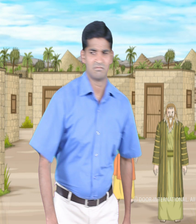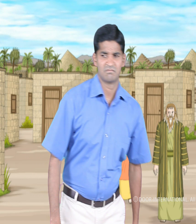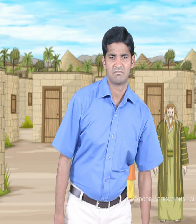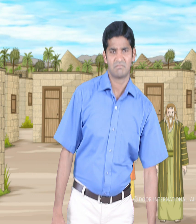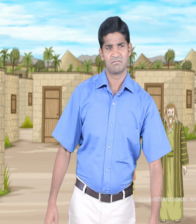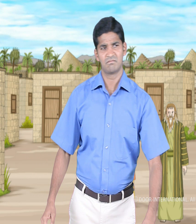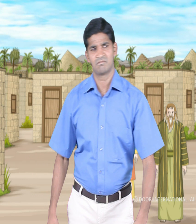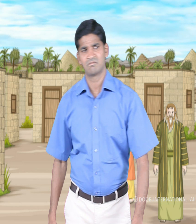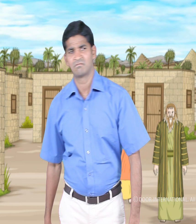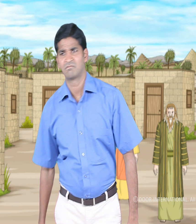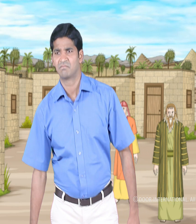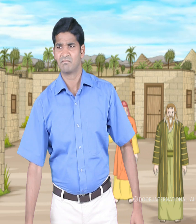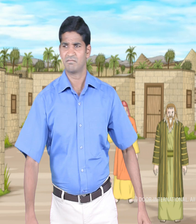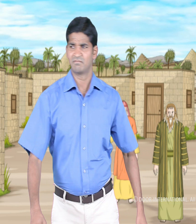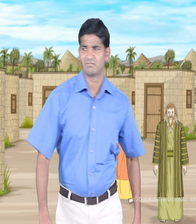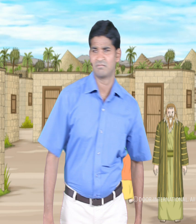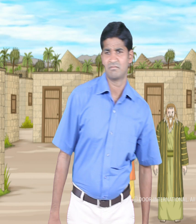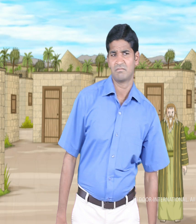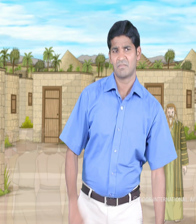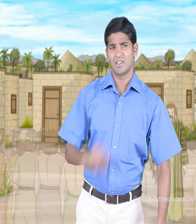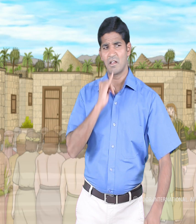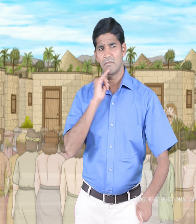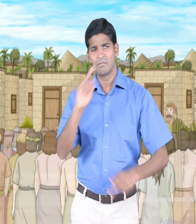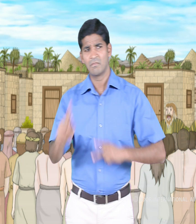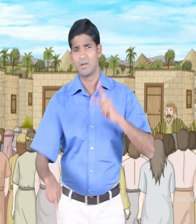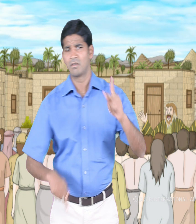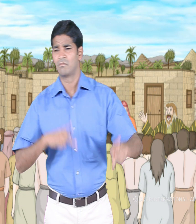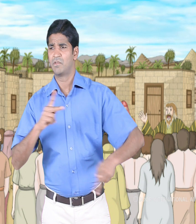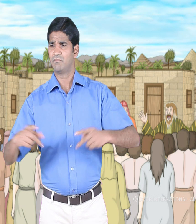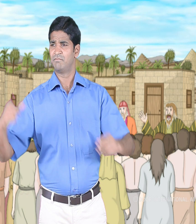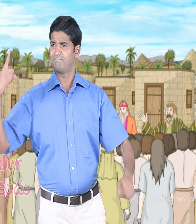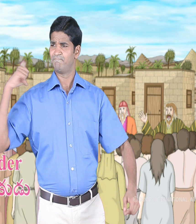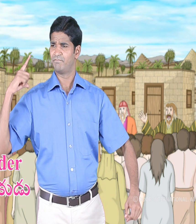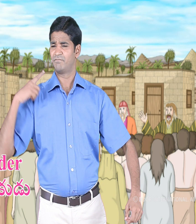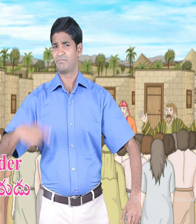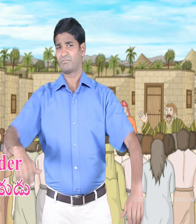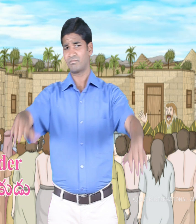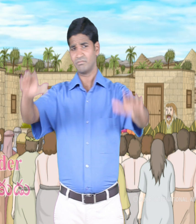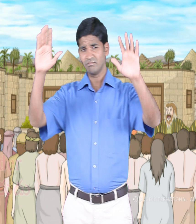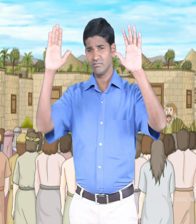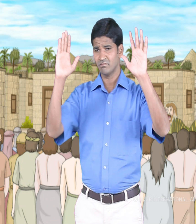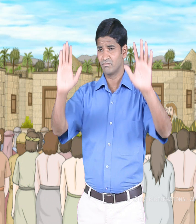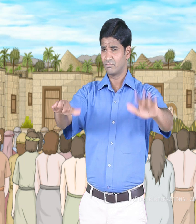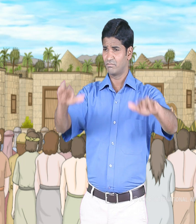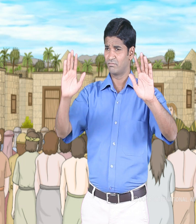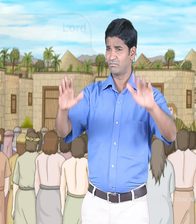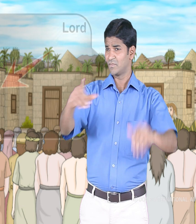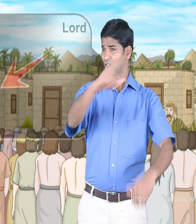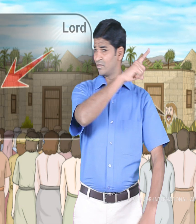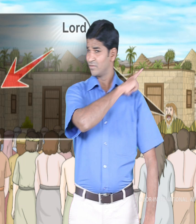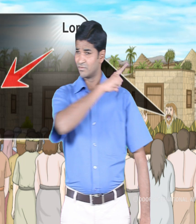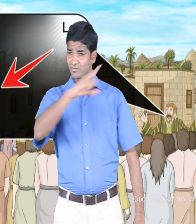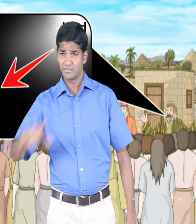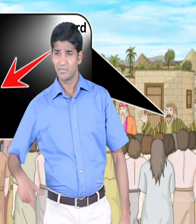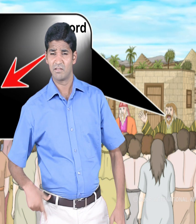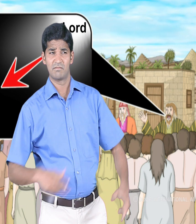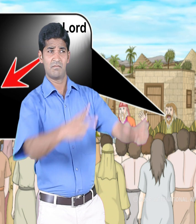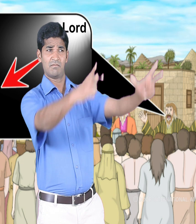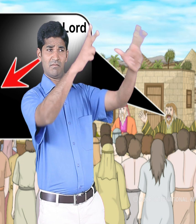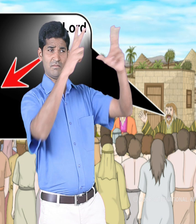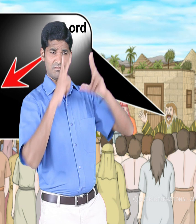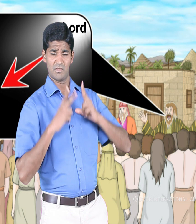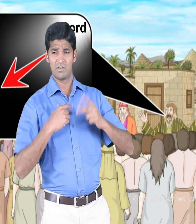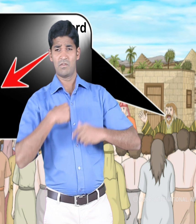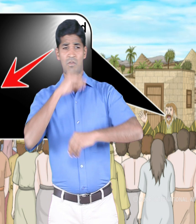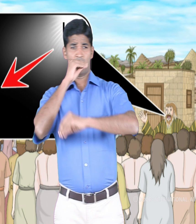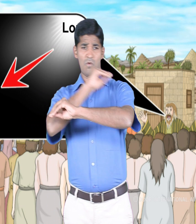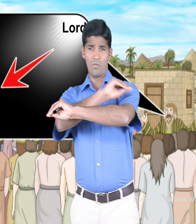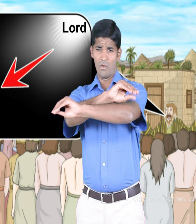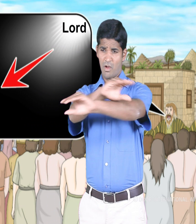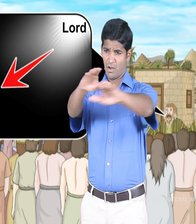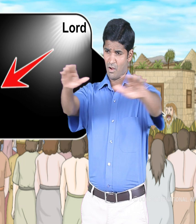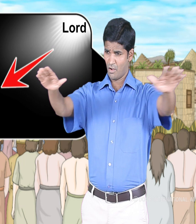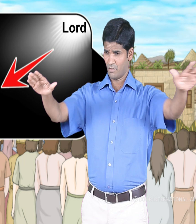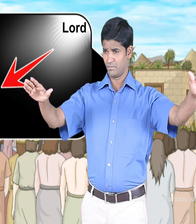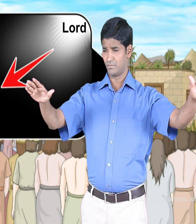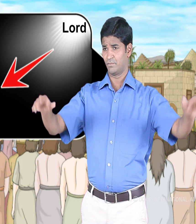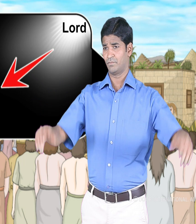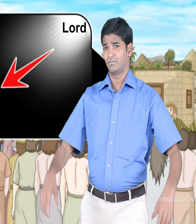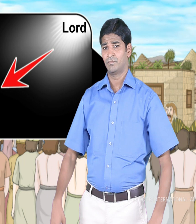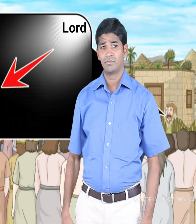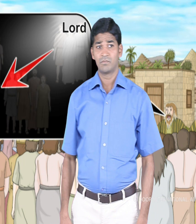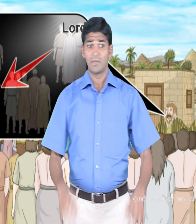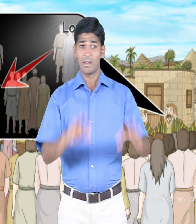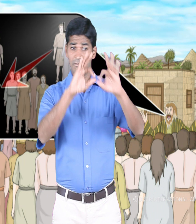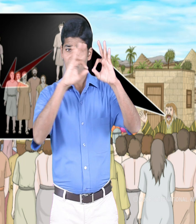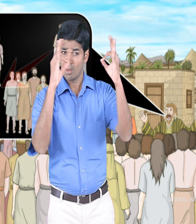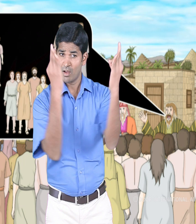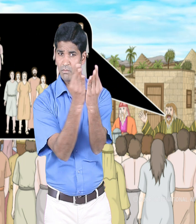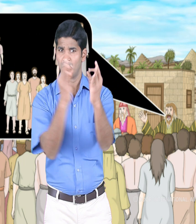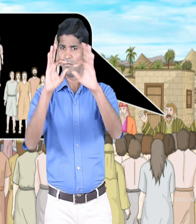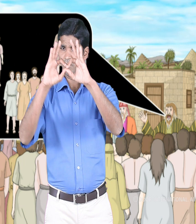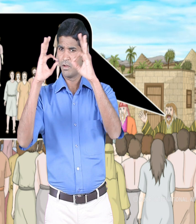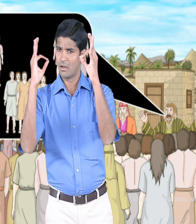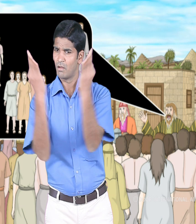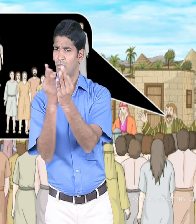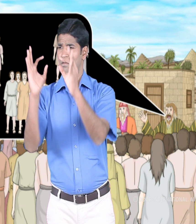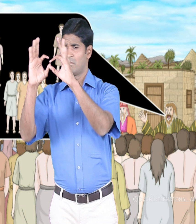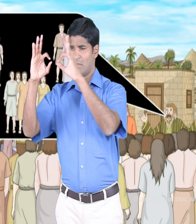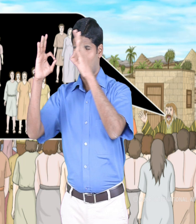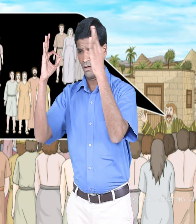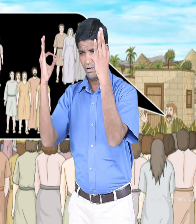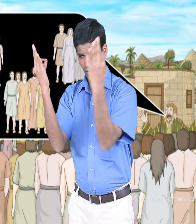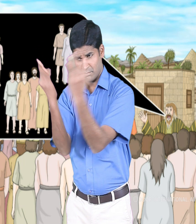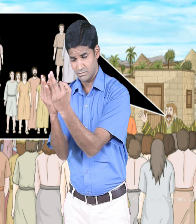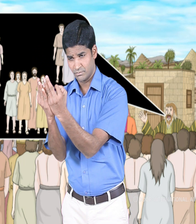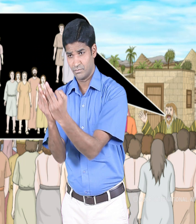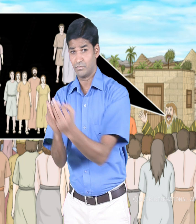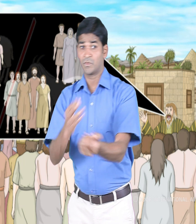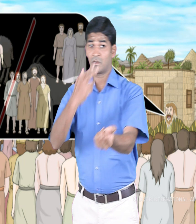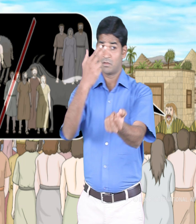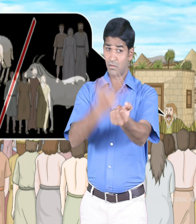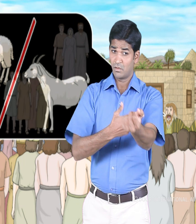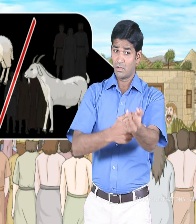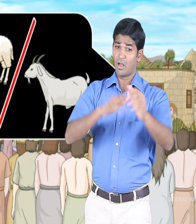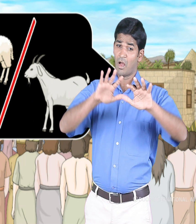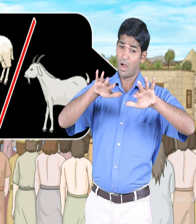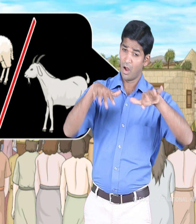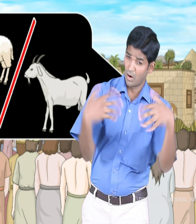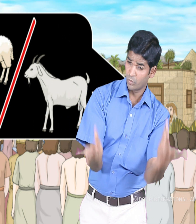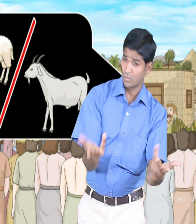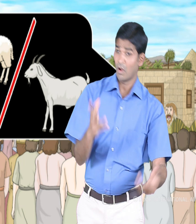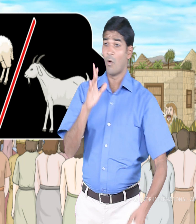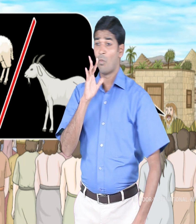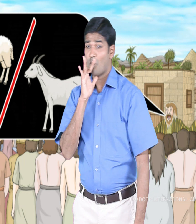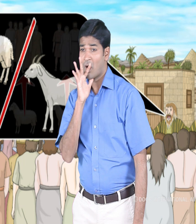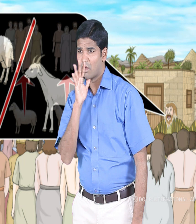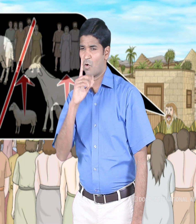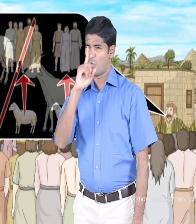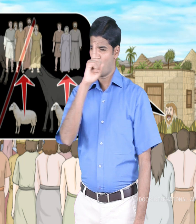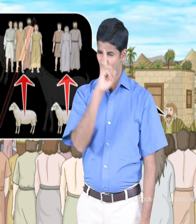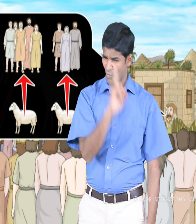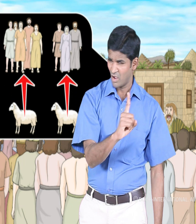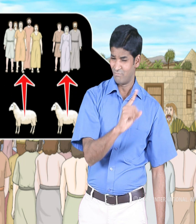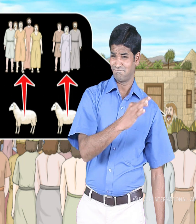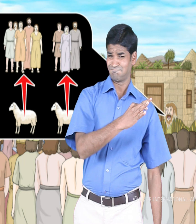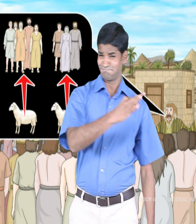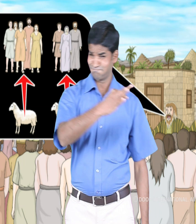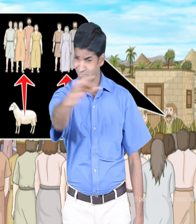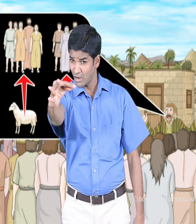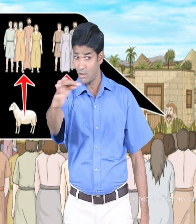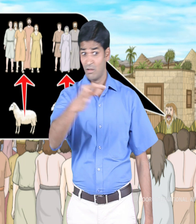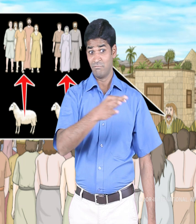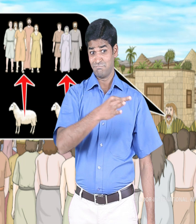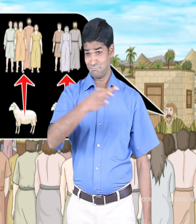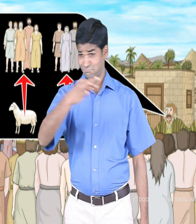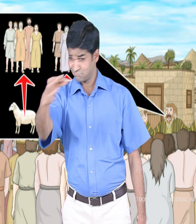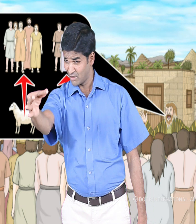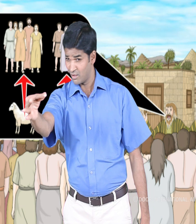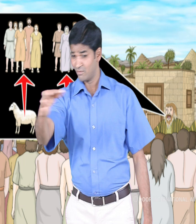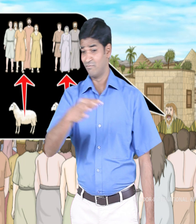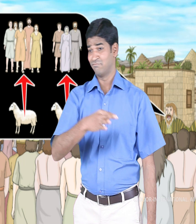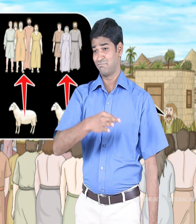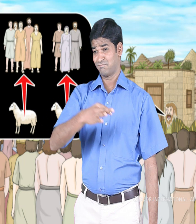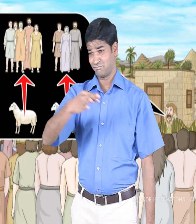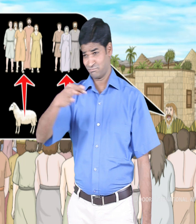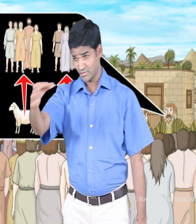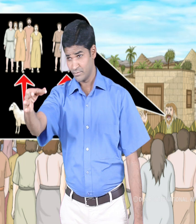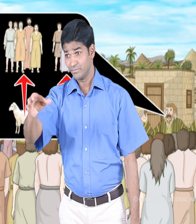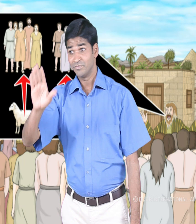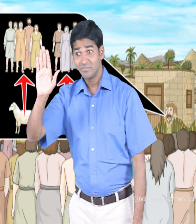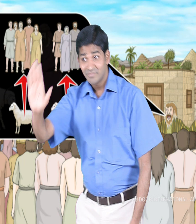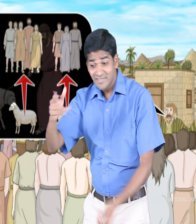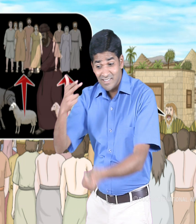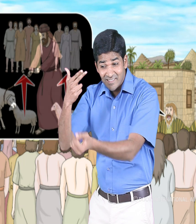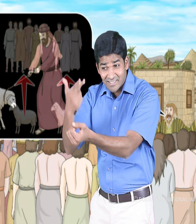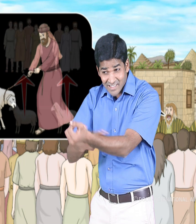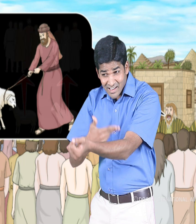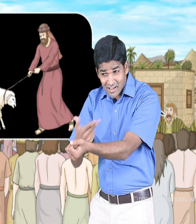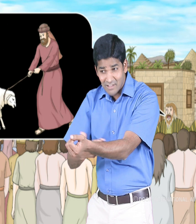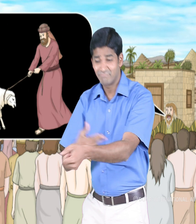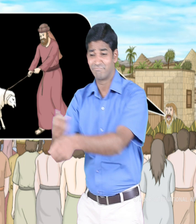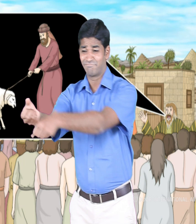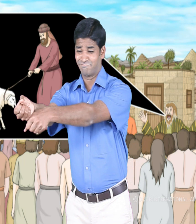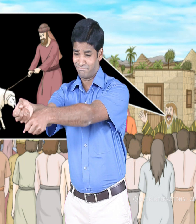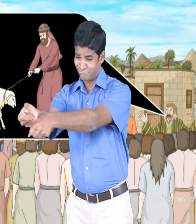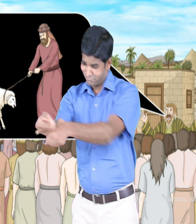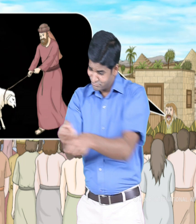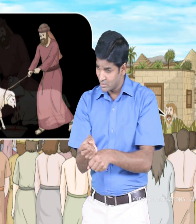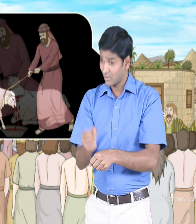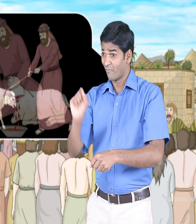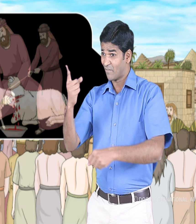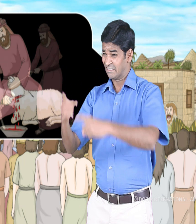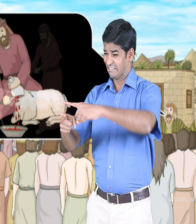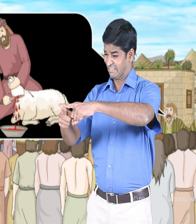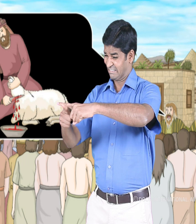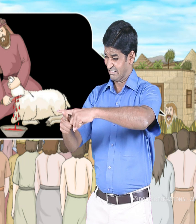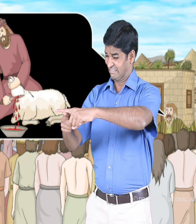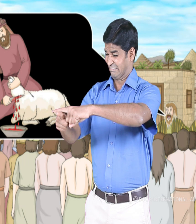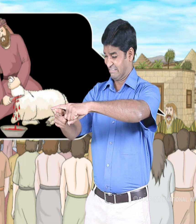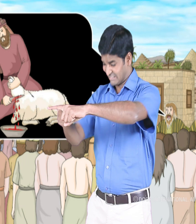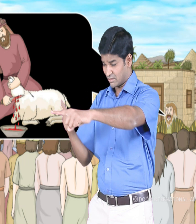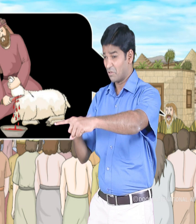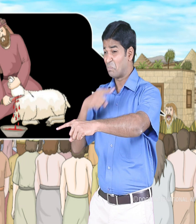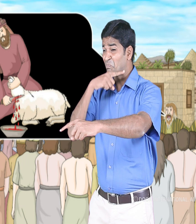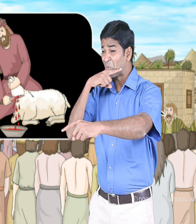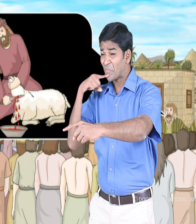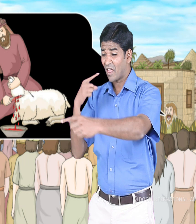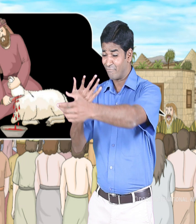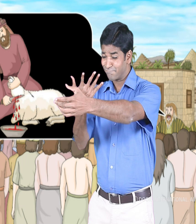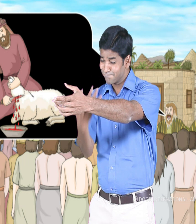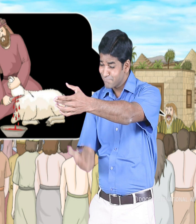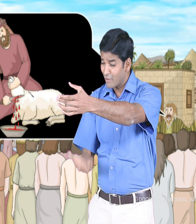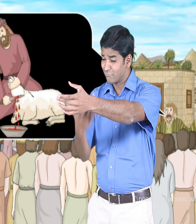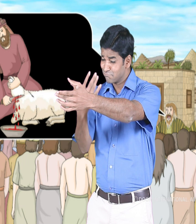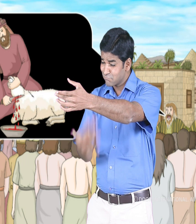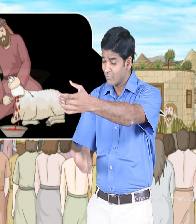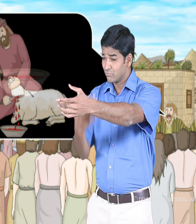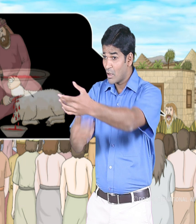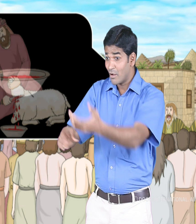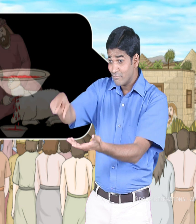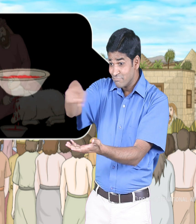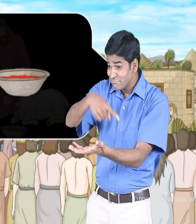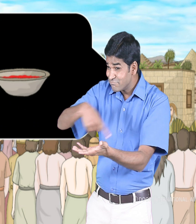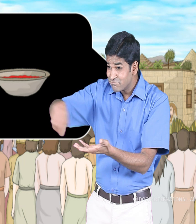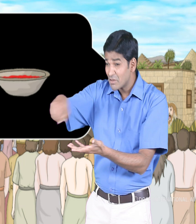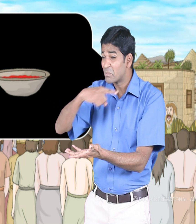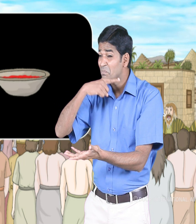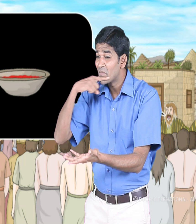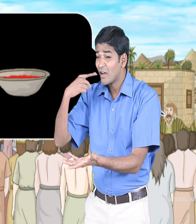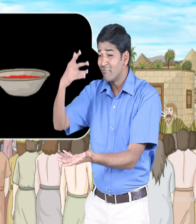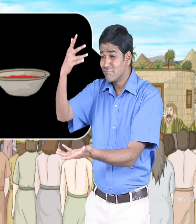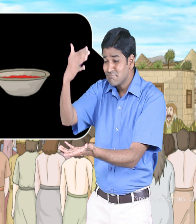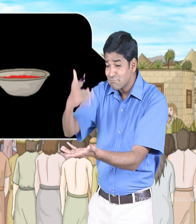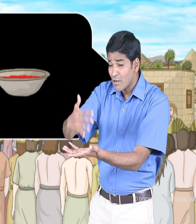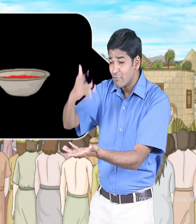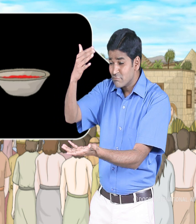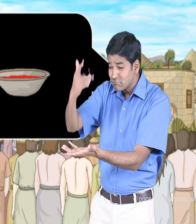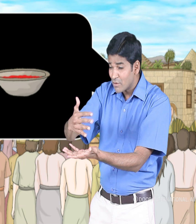Then Moses summoned all the elders of Israel and told them, “Go at once and select for yourselves a lamb for each family, and slaughter the Passover lamb.